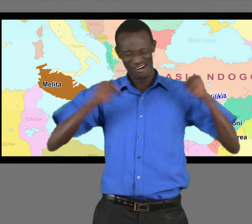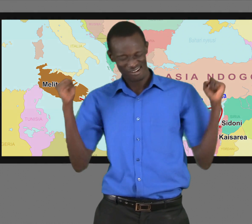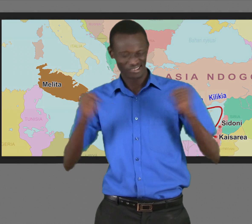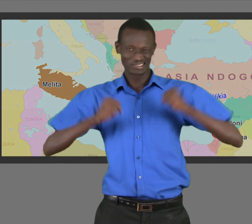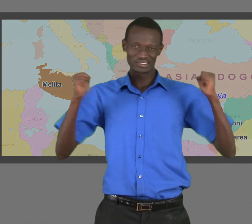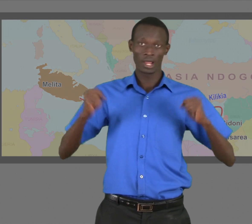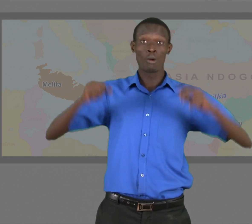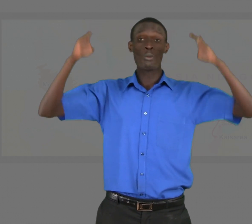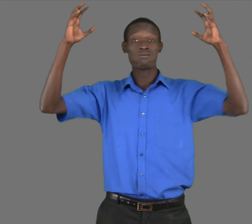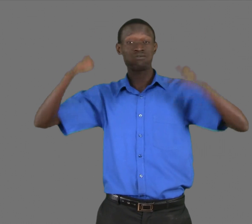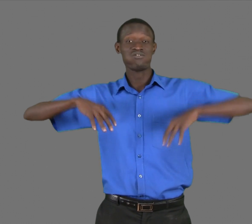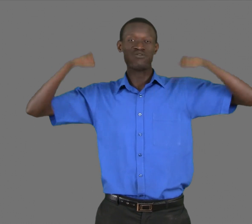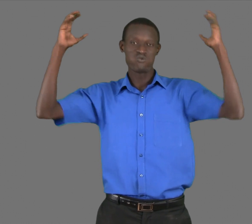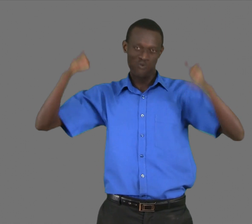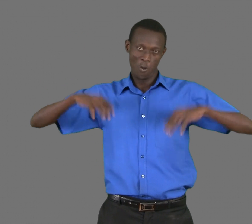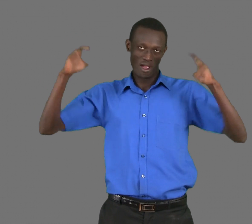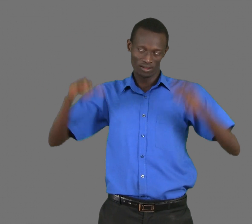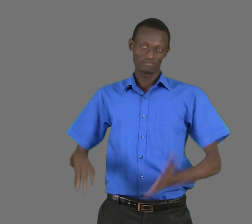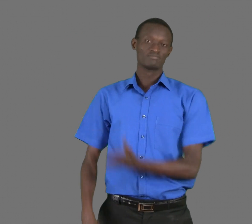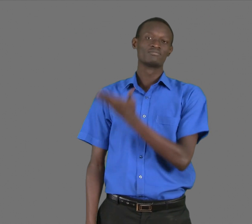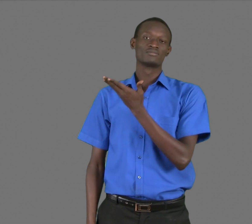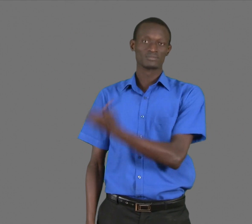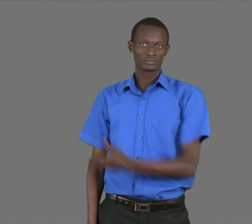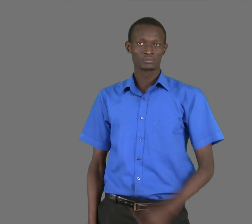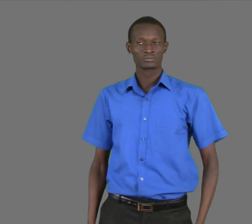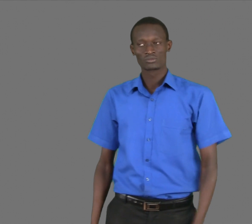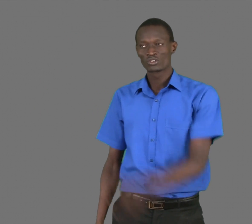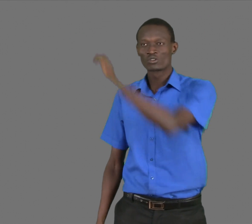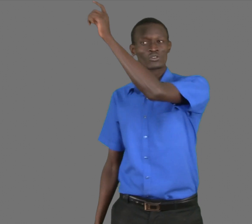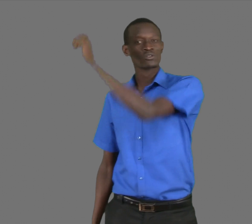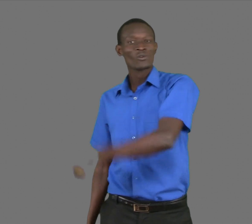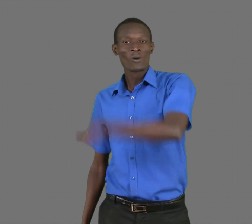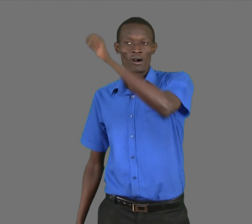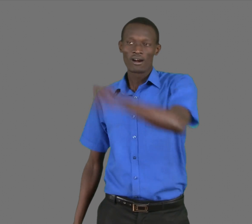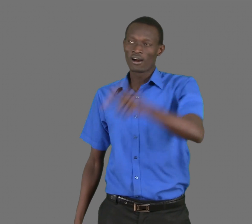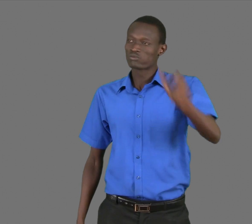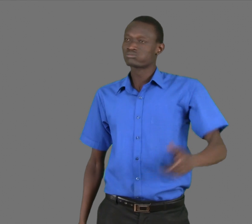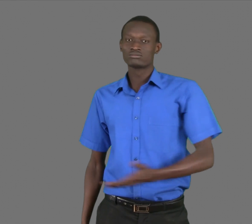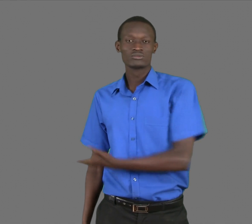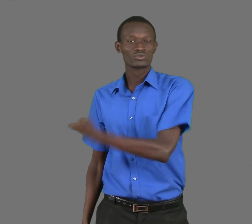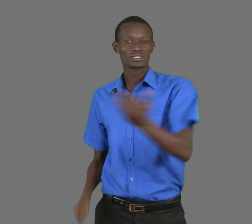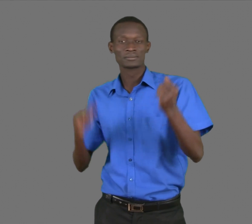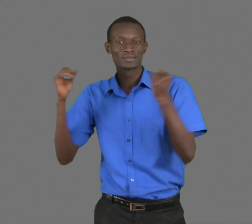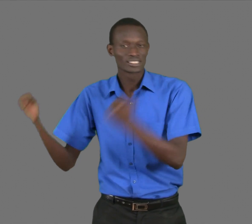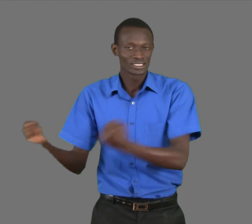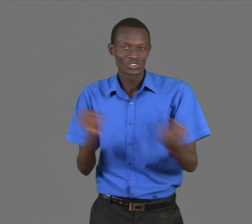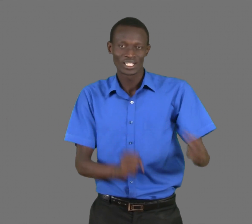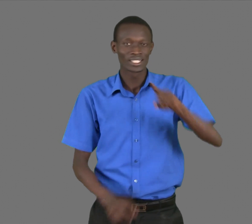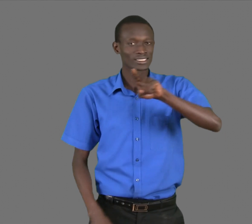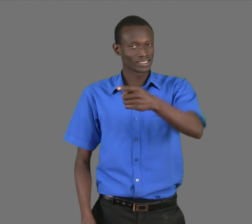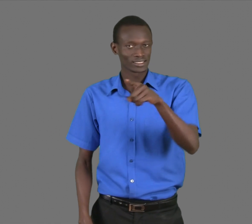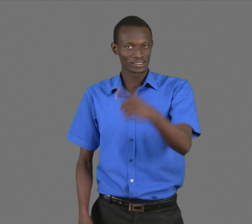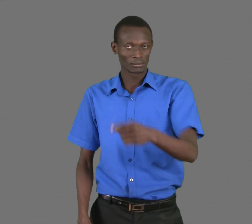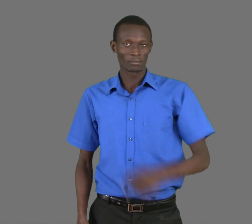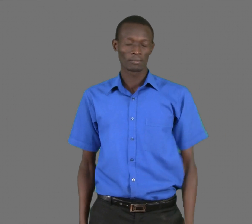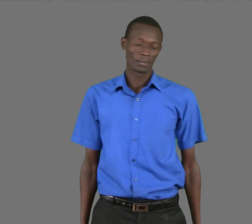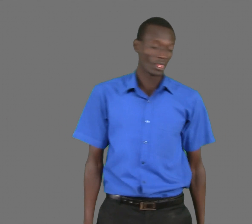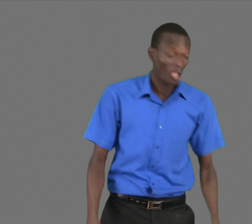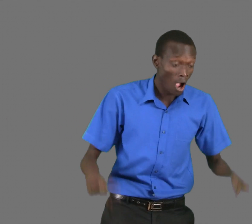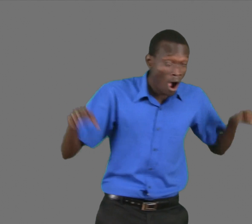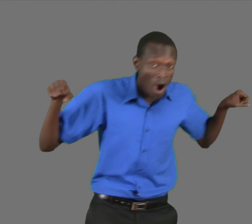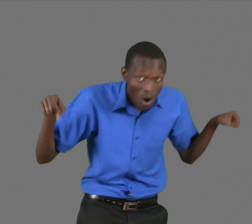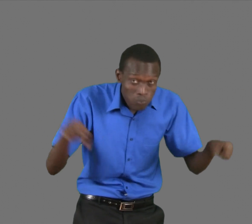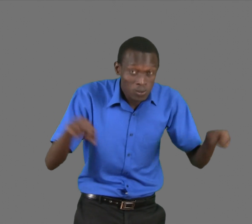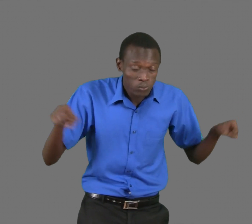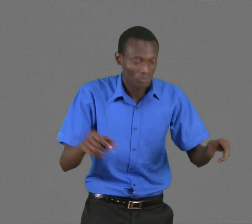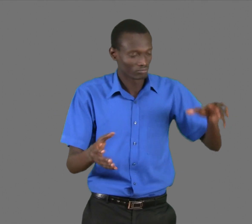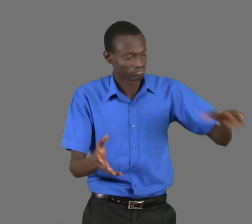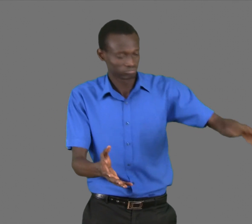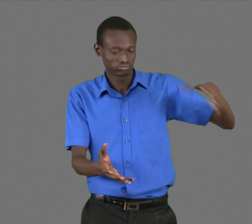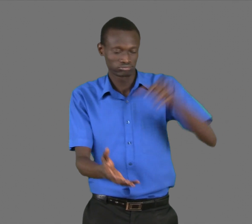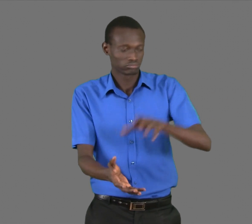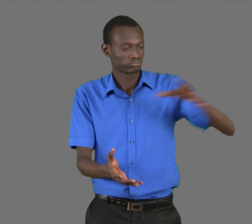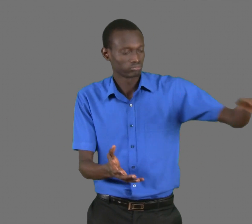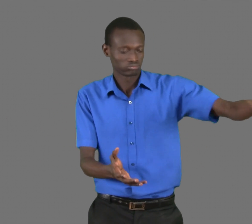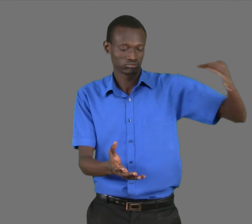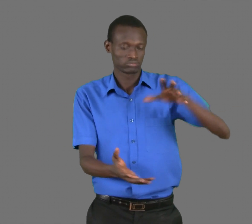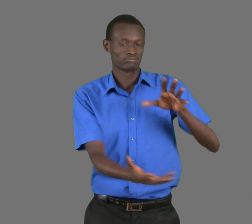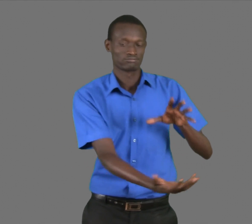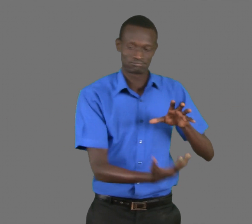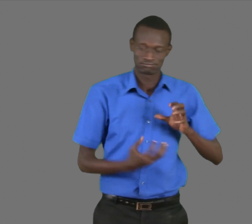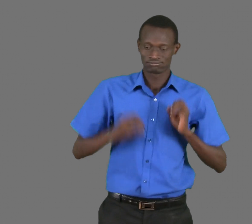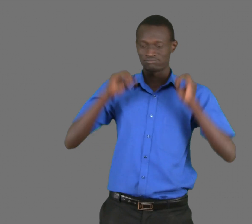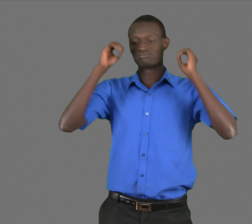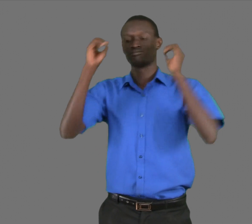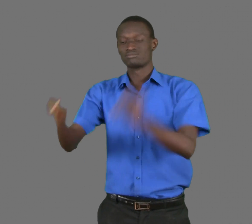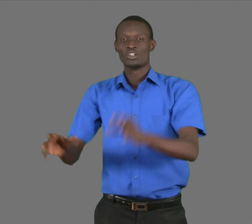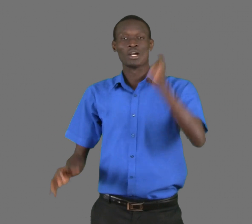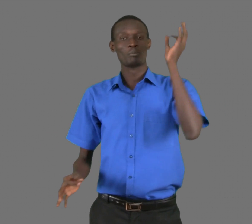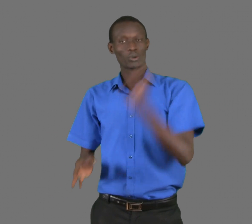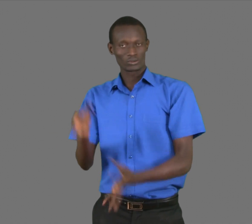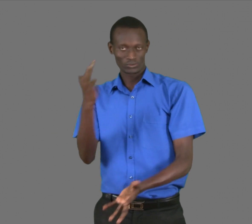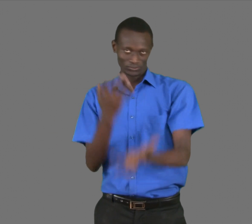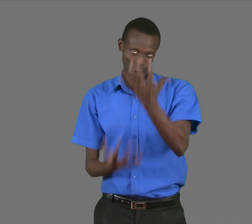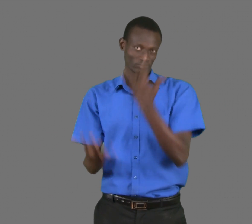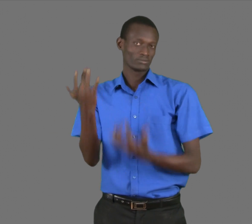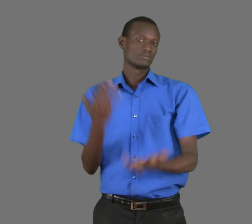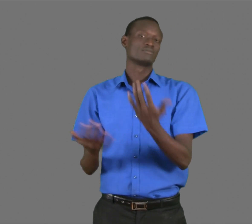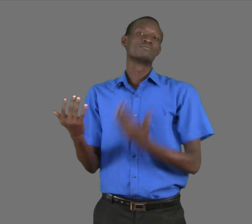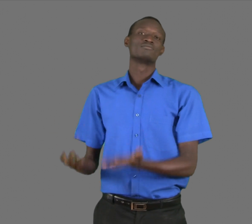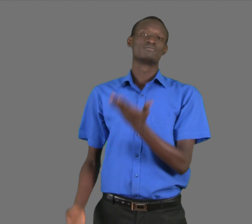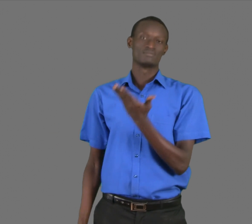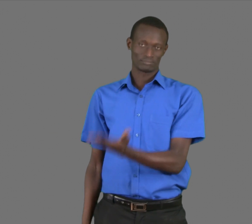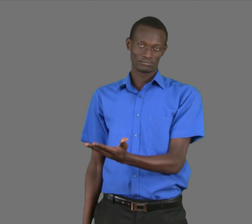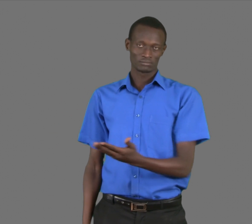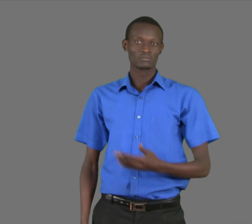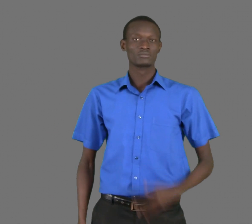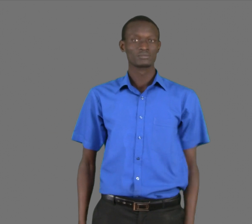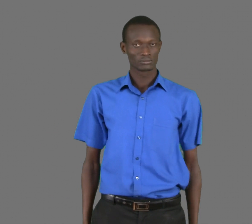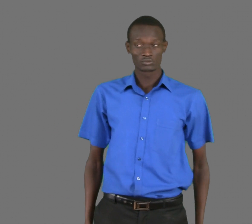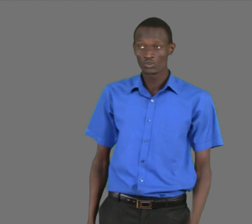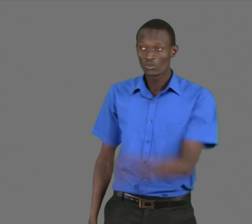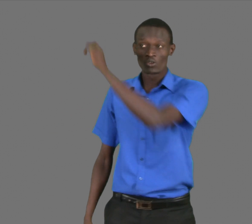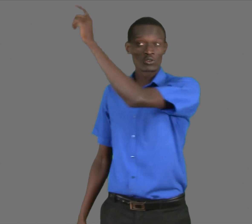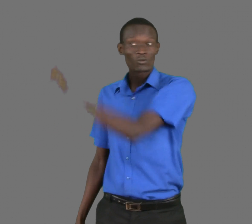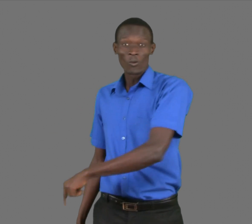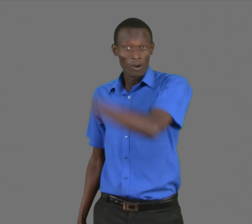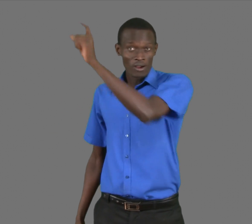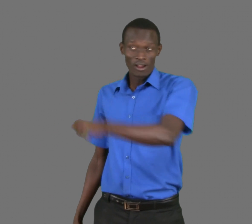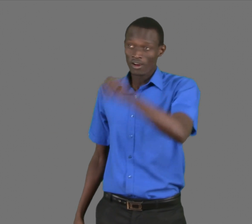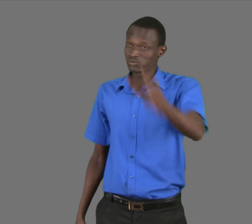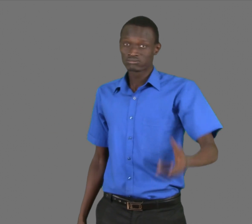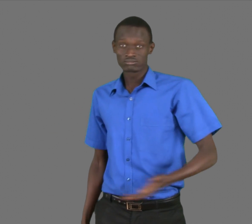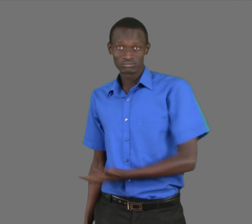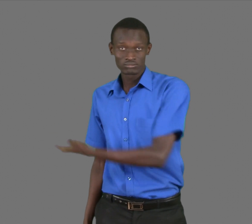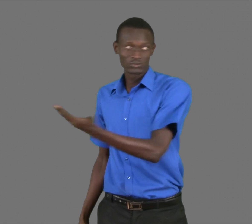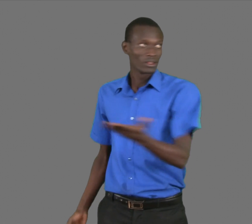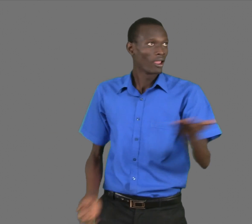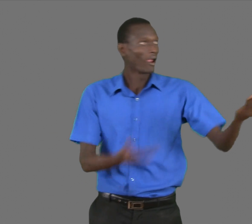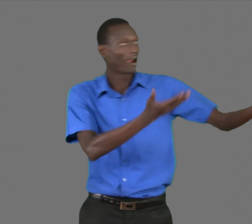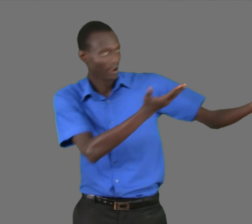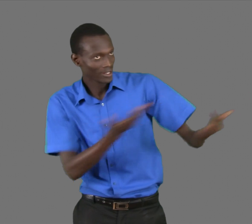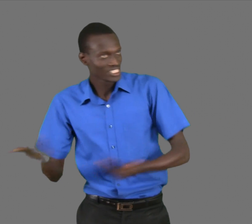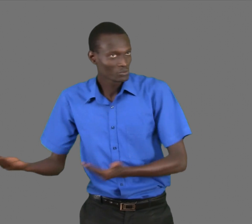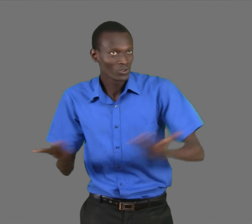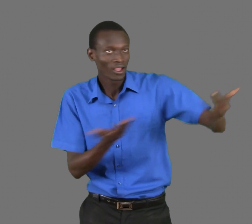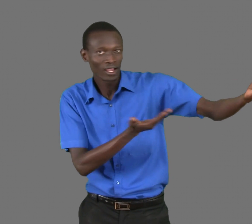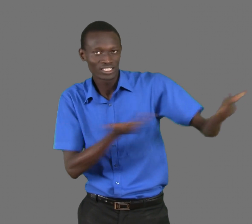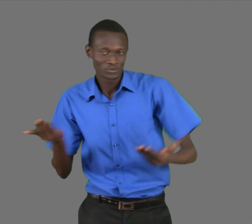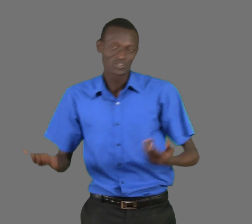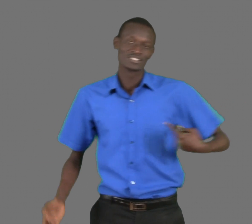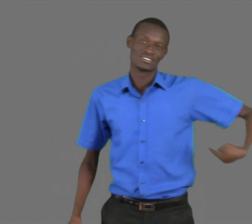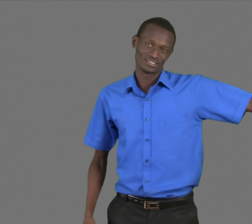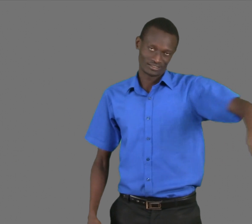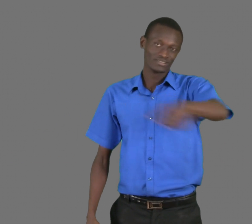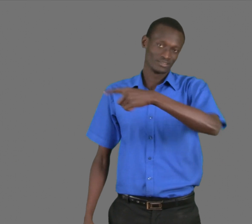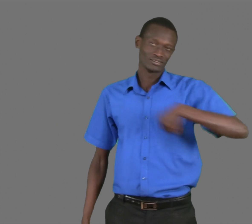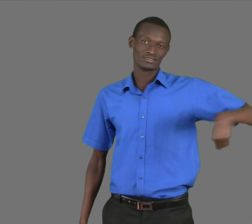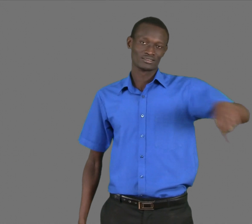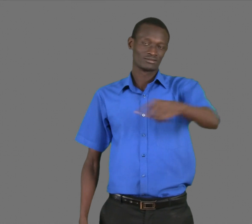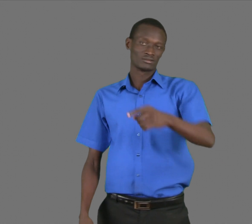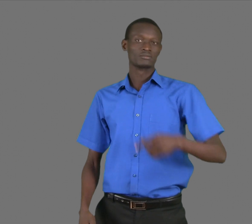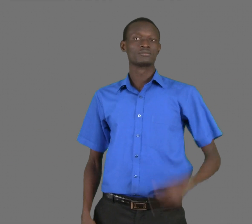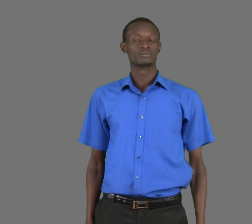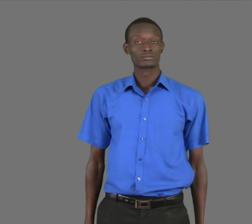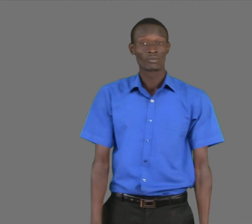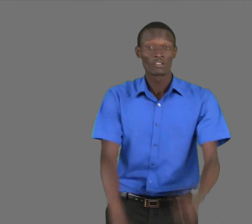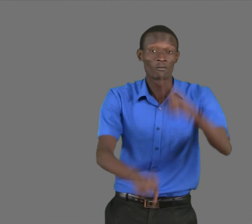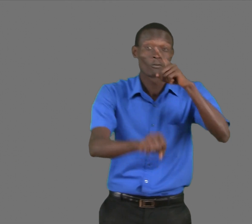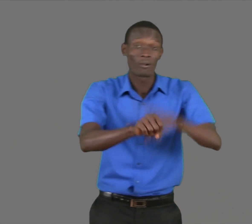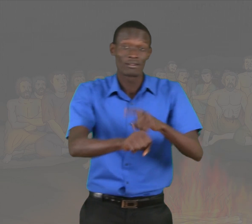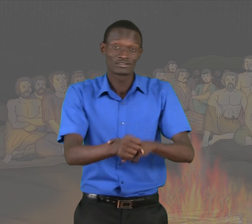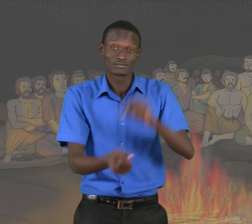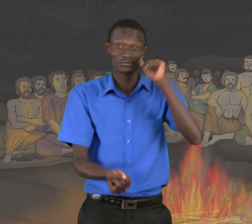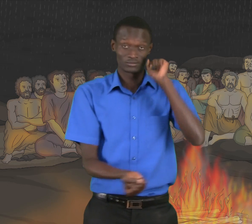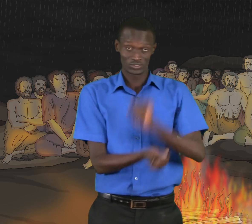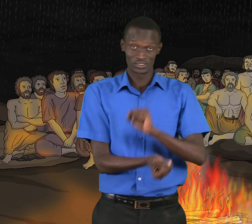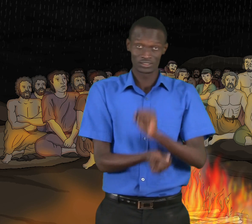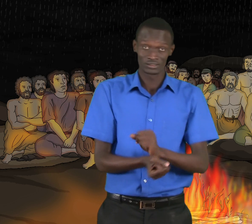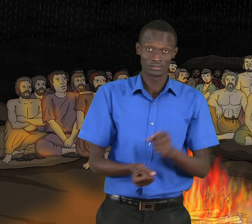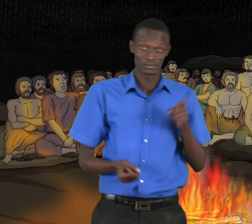The islanders showed us extraordinary kindness.